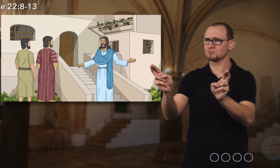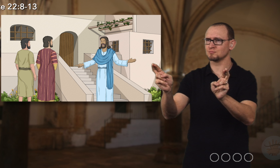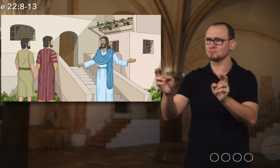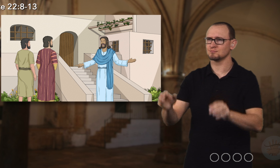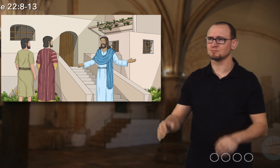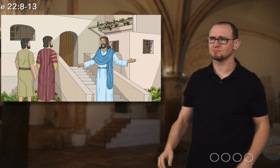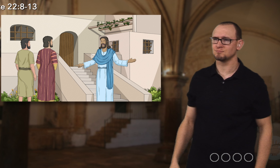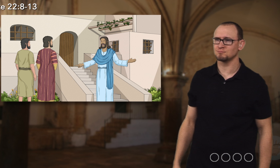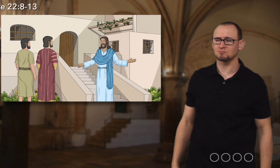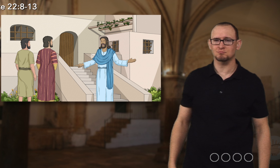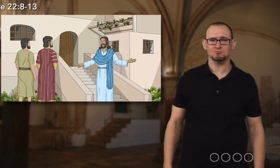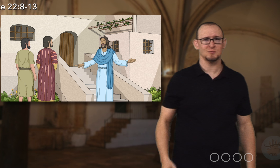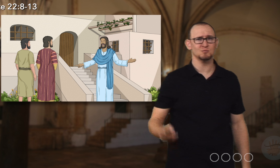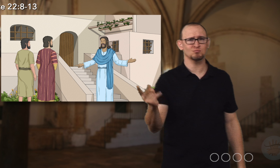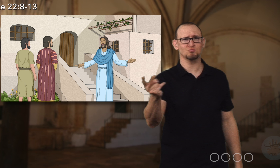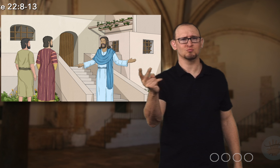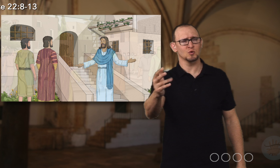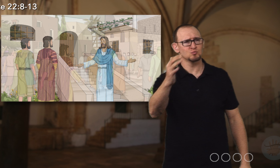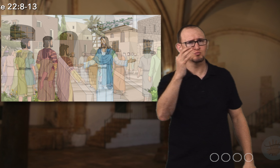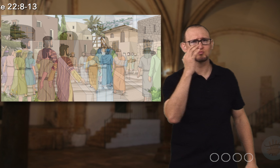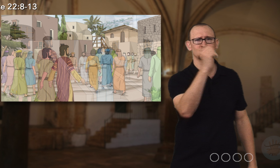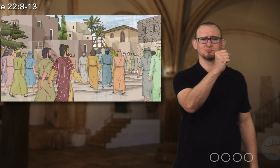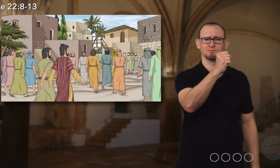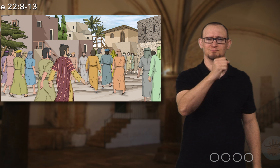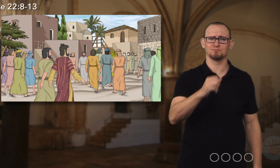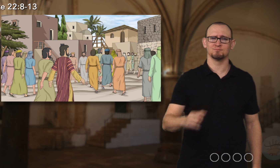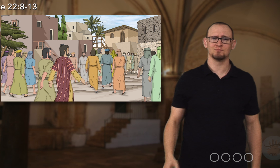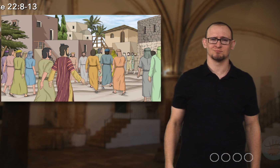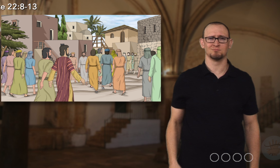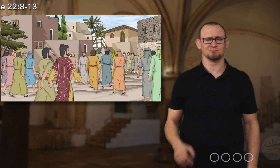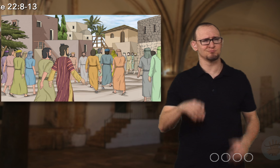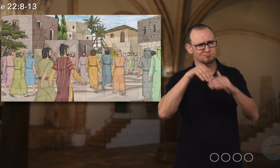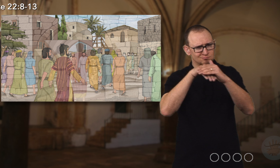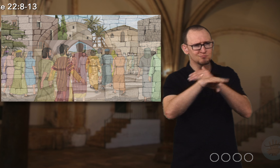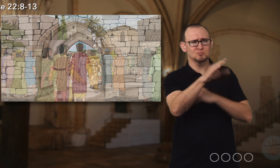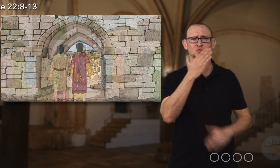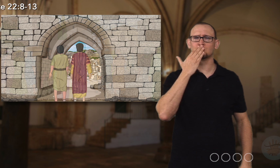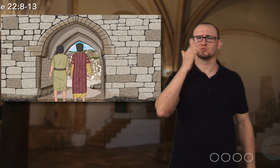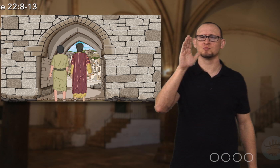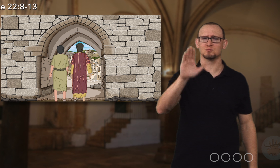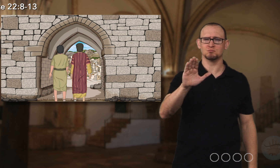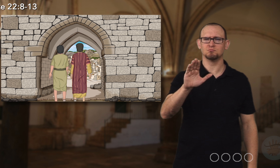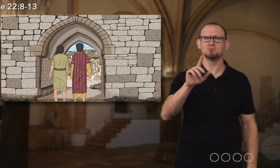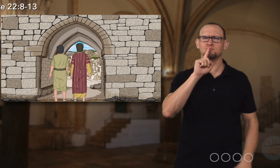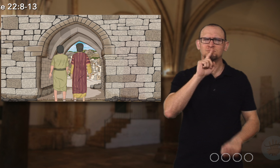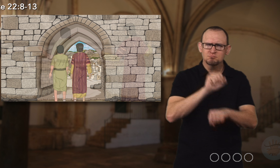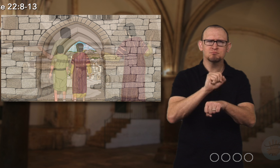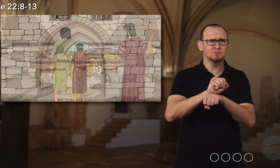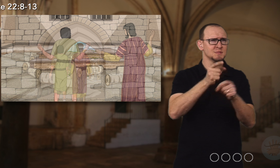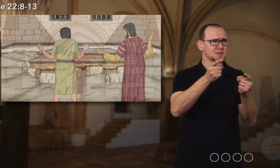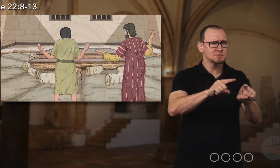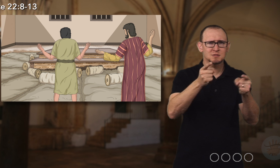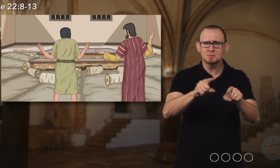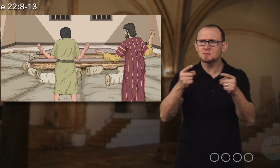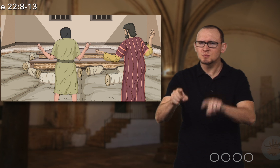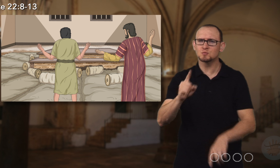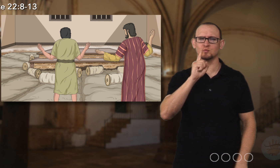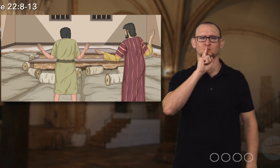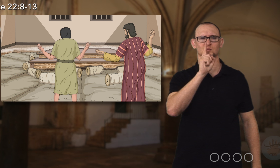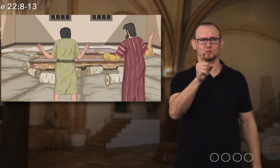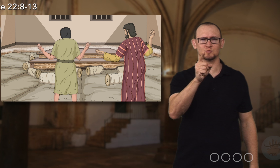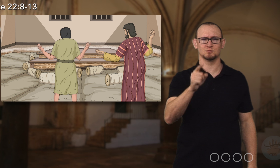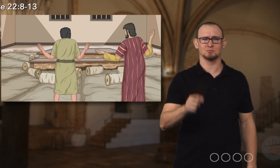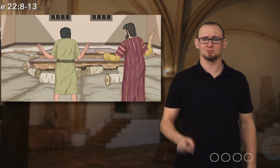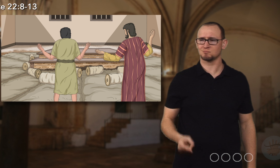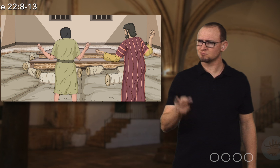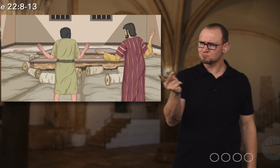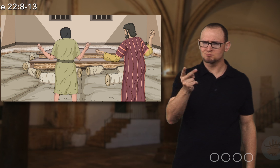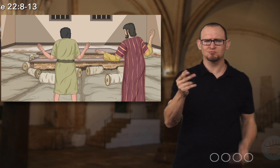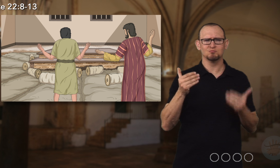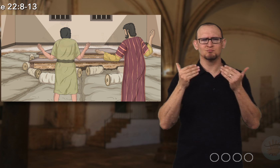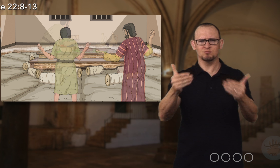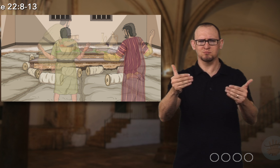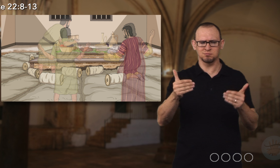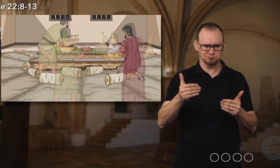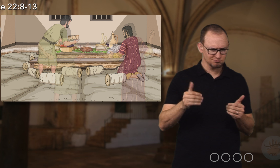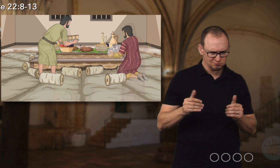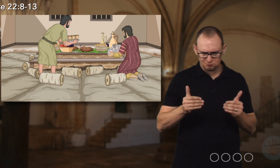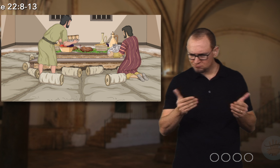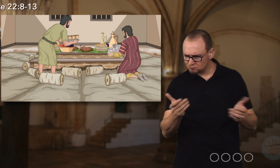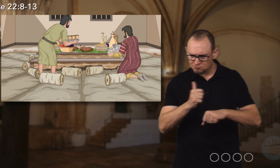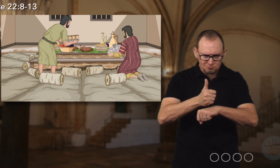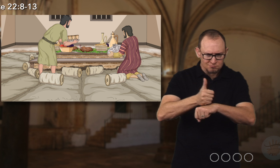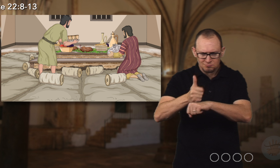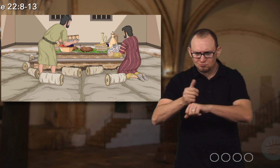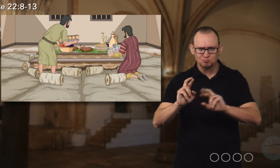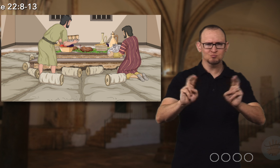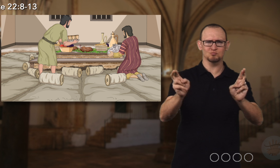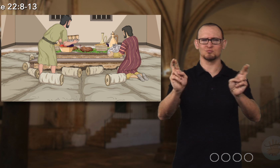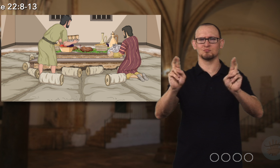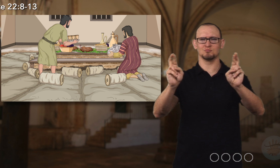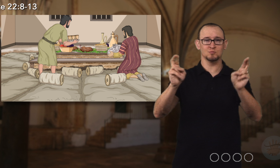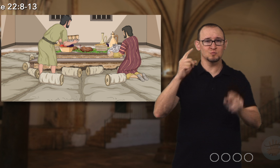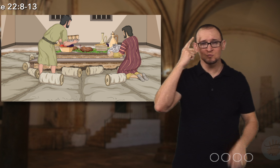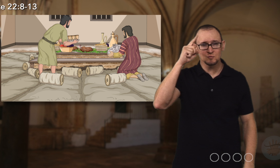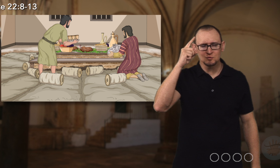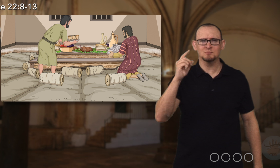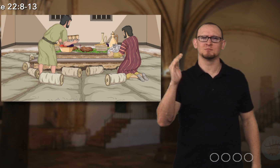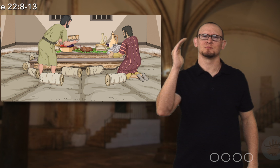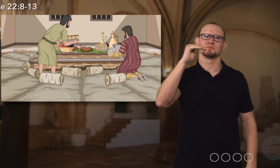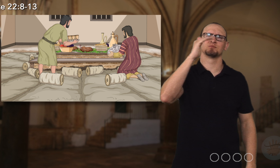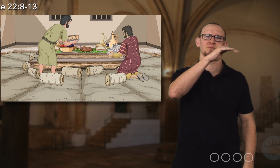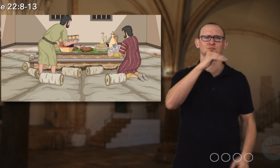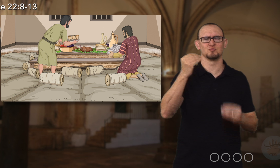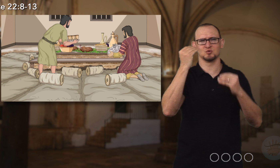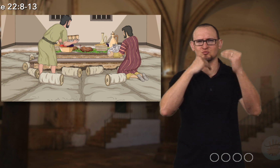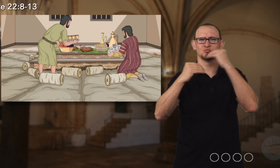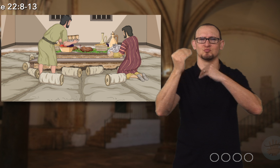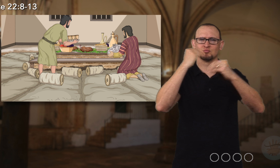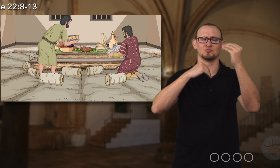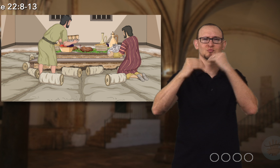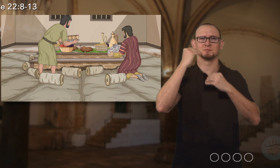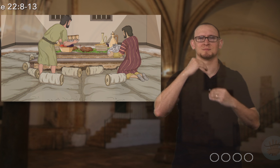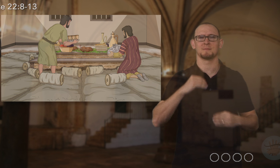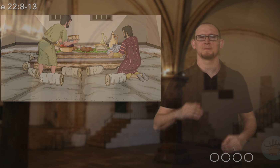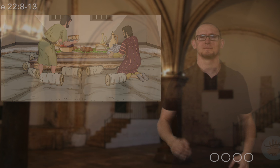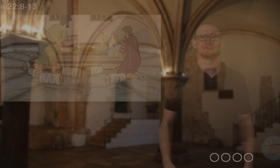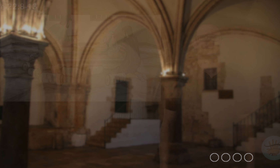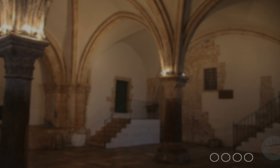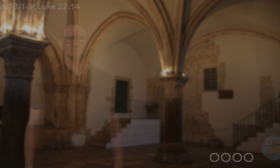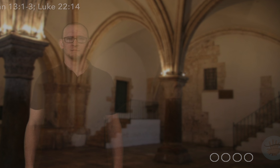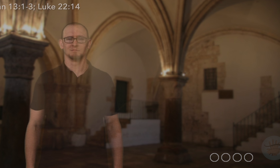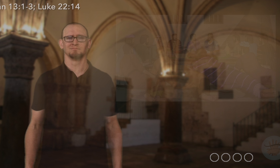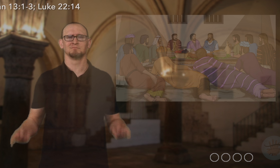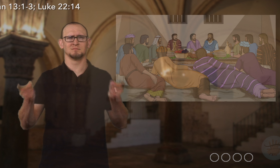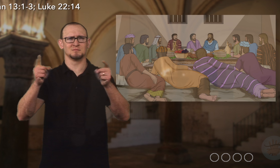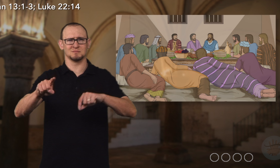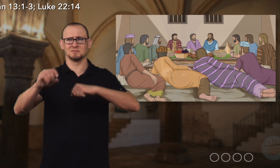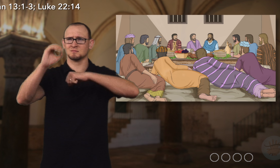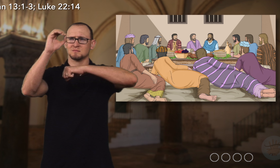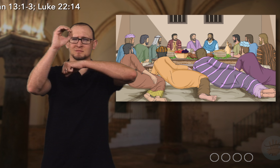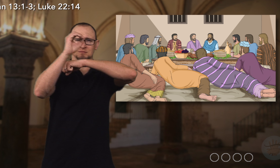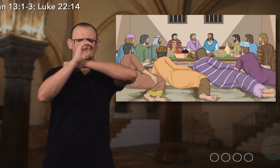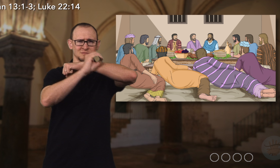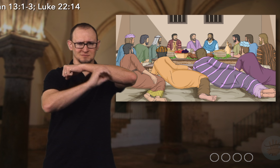So they went and found it just as Jesus had told them. And they prepared the Passover.